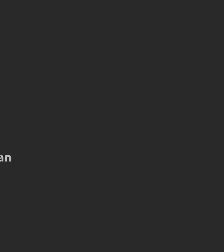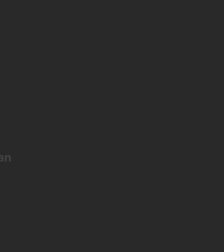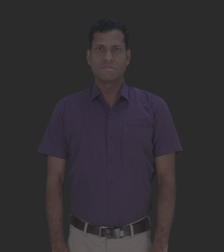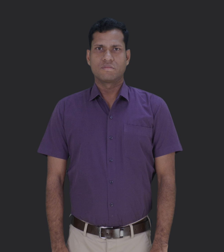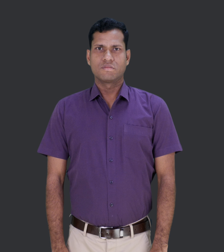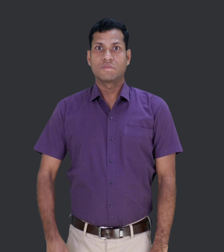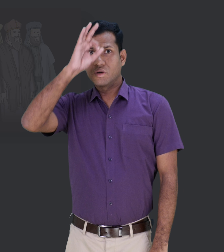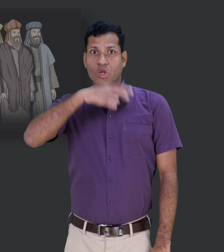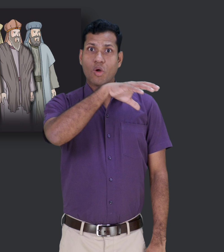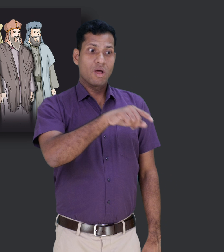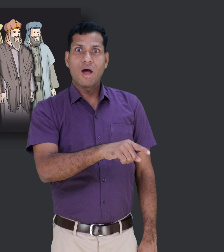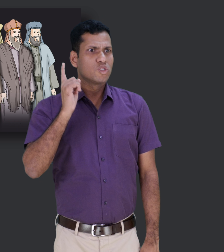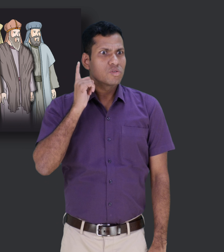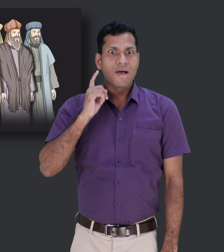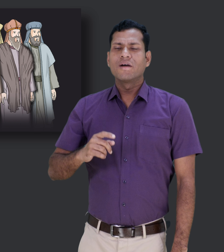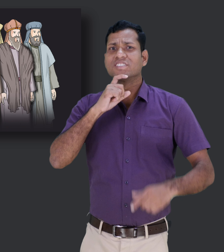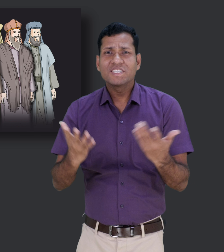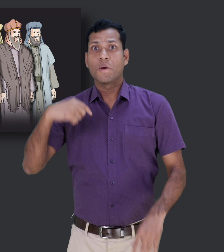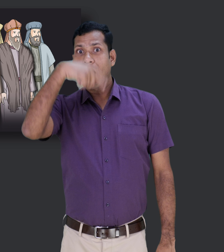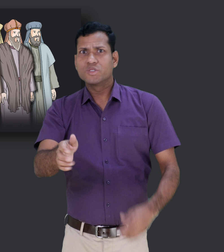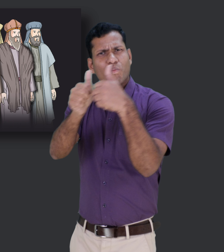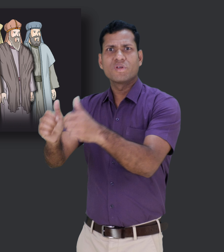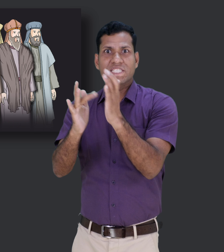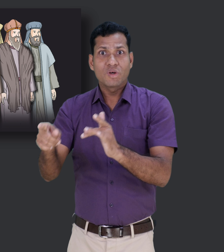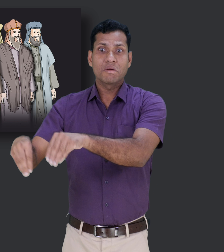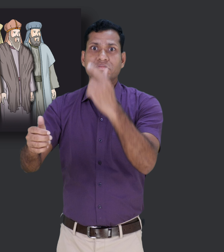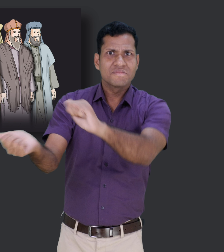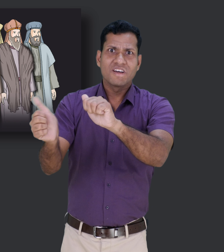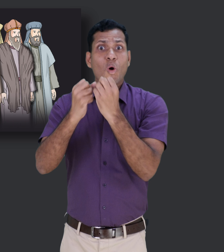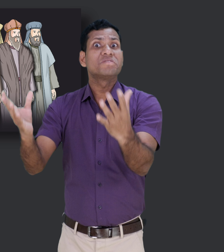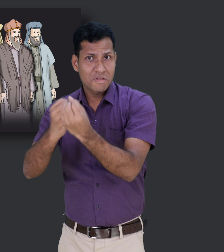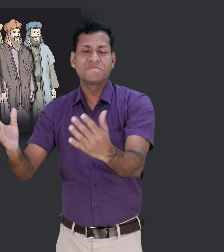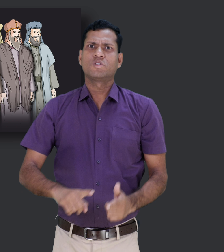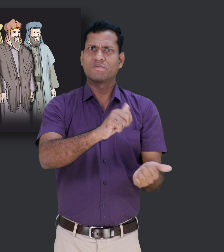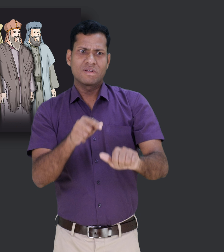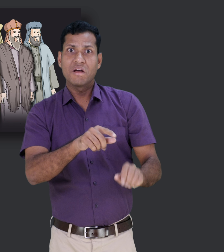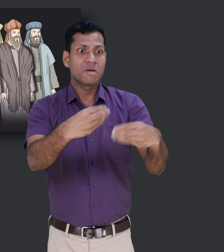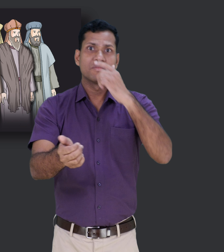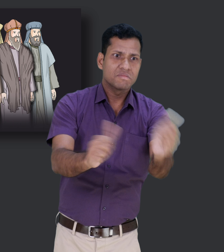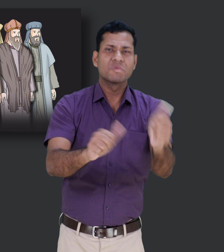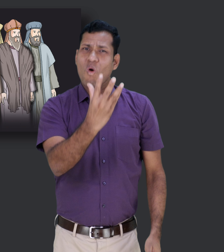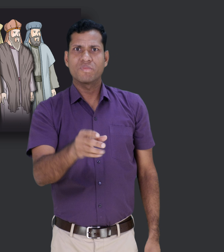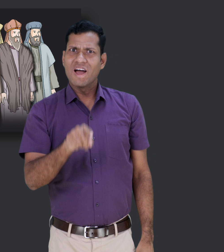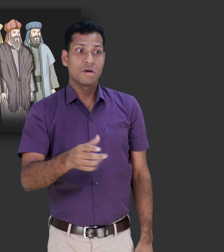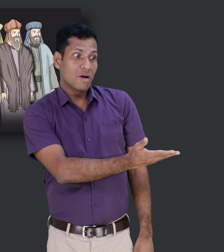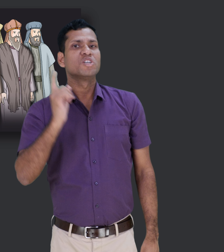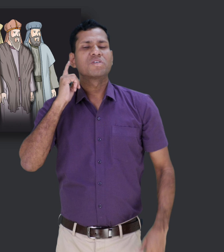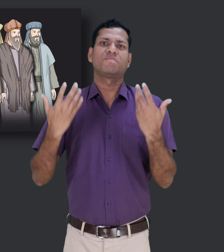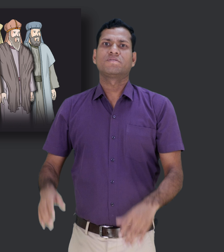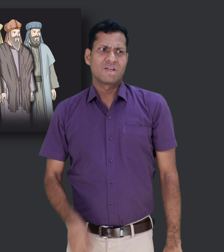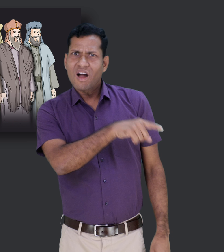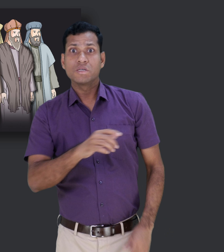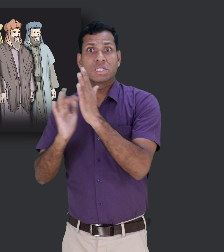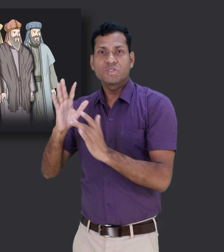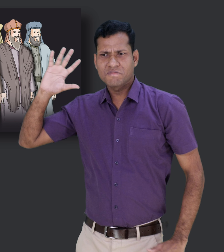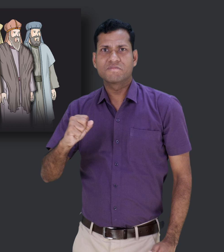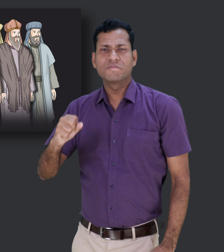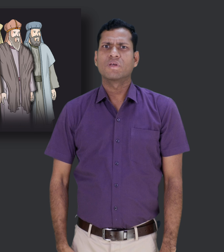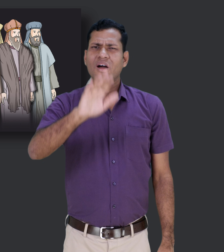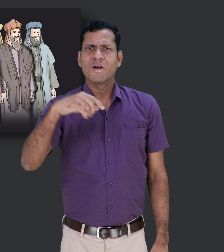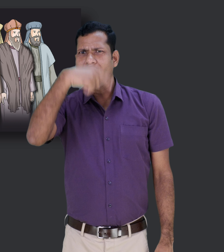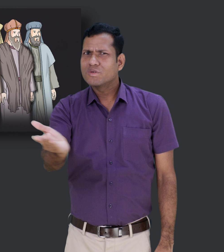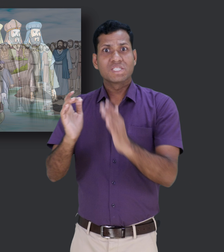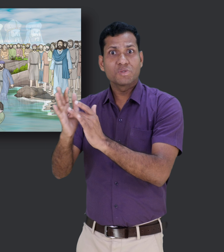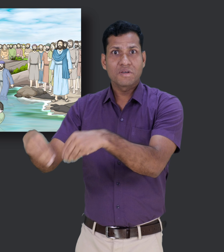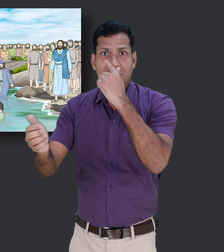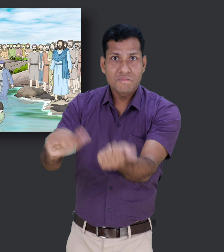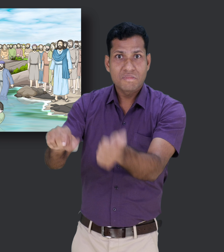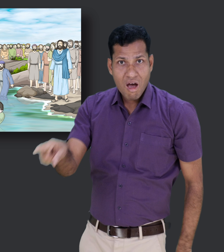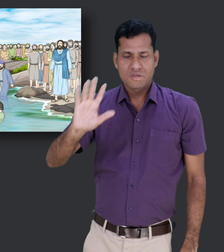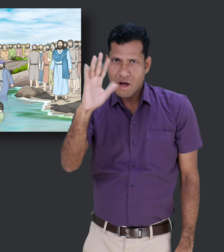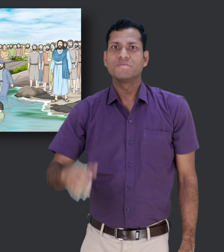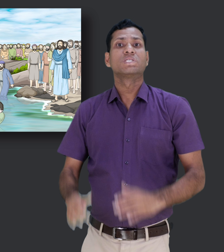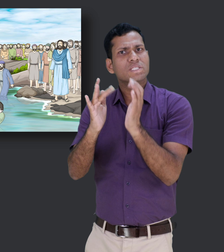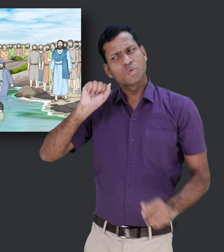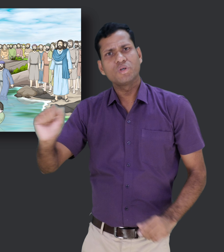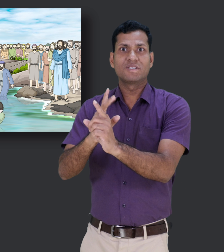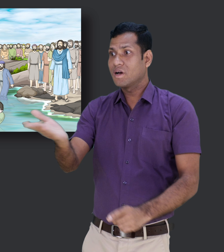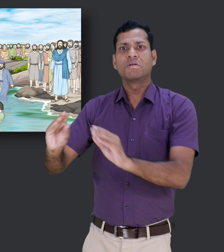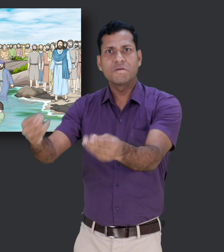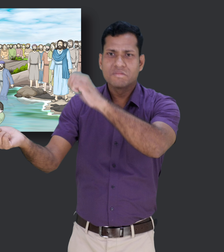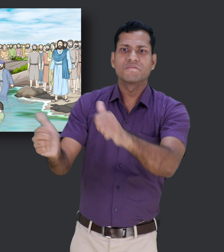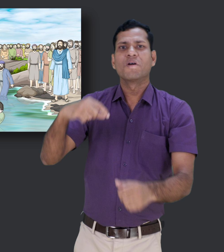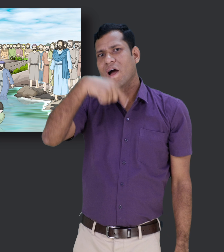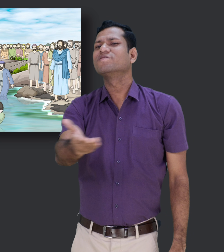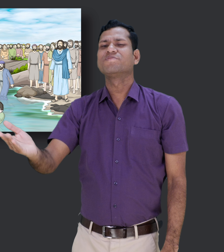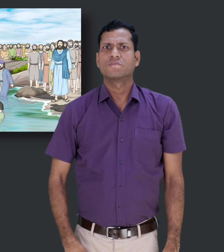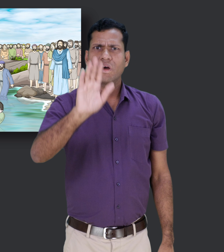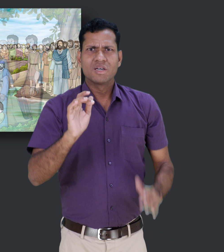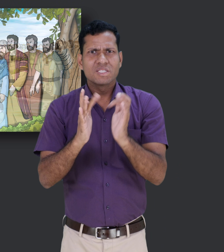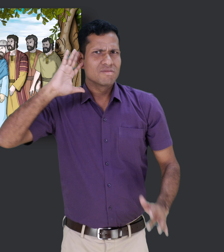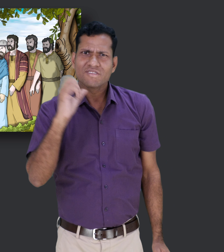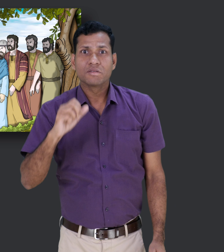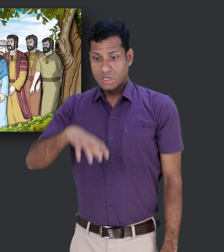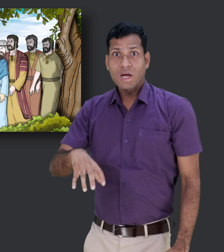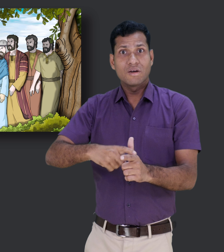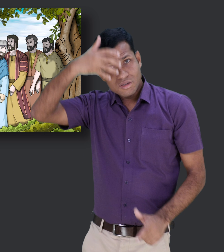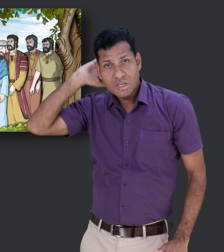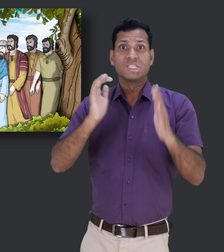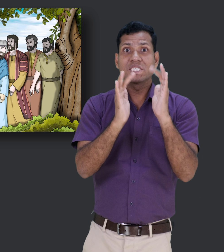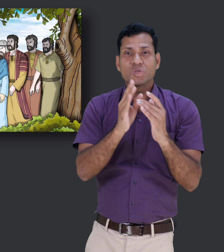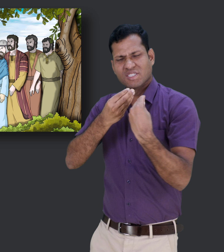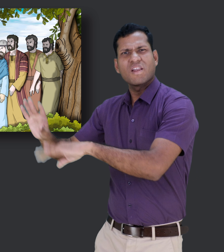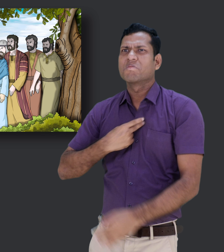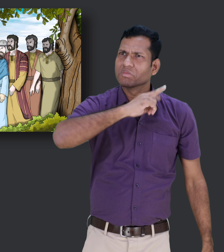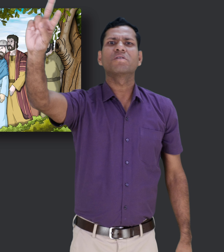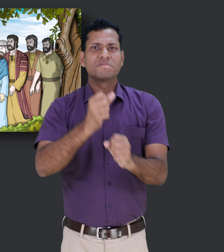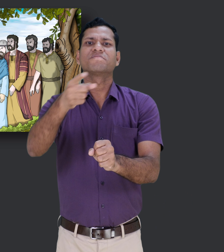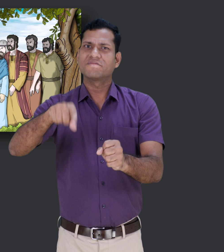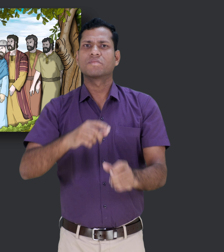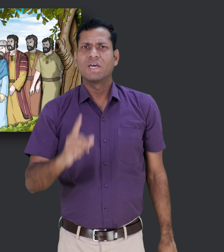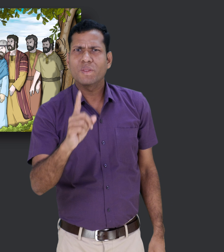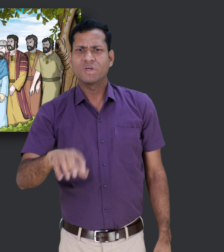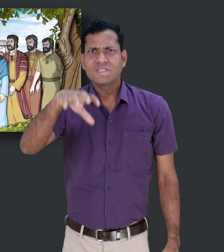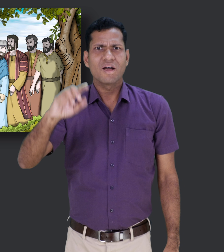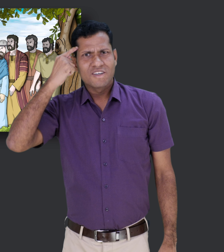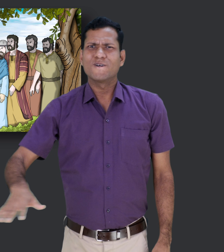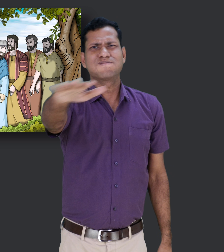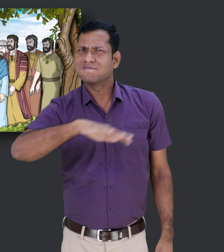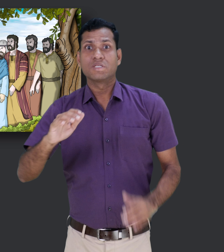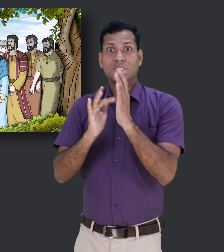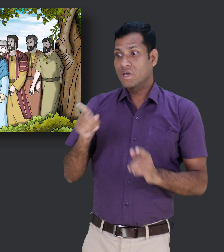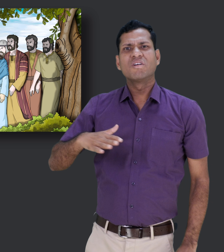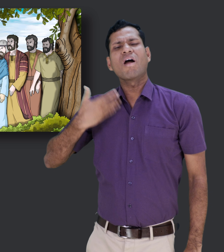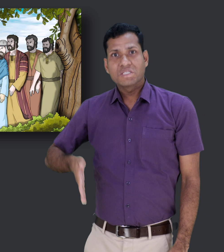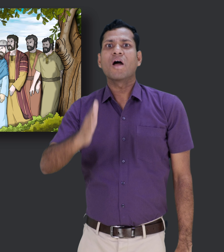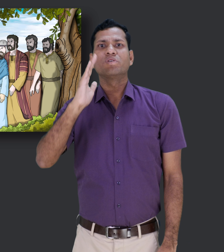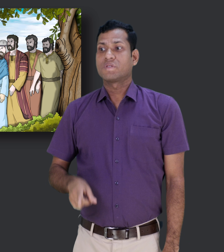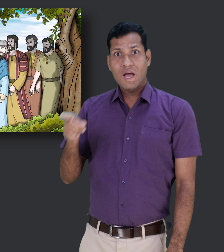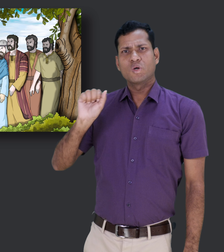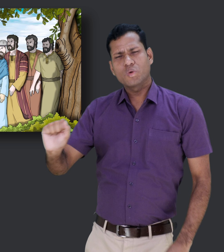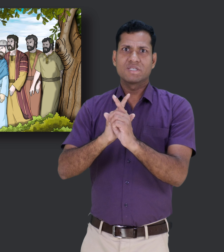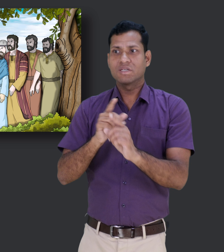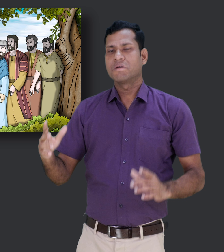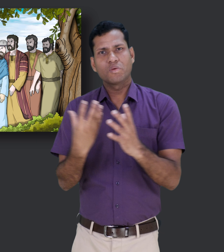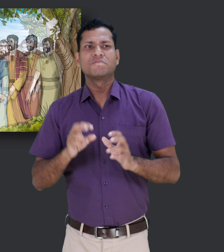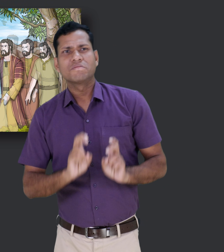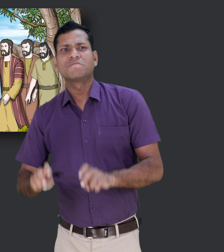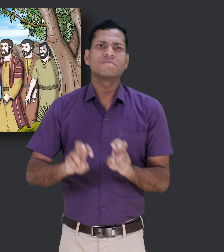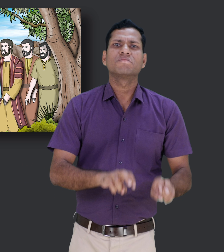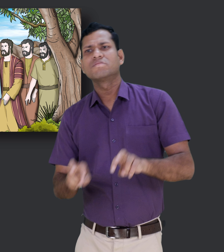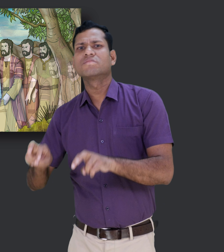When Jesus realized that the Pharisees were aware He was gaining and baptizing more disciples than John (although it was not Jesus who baptized, but His disciples), He left Judea and returned to Galilee.